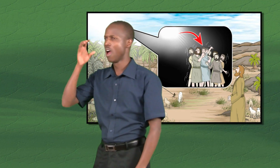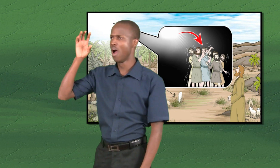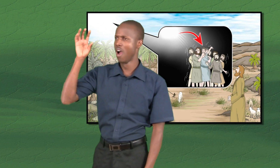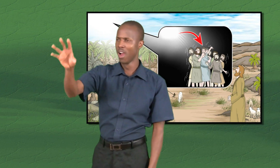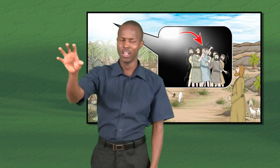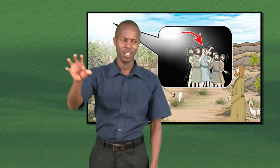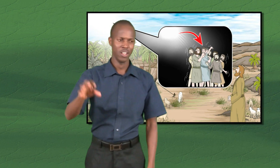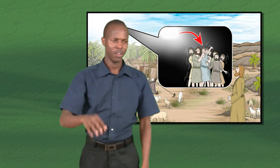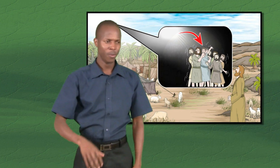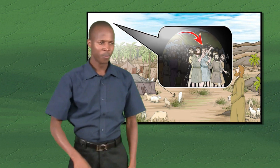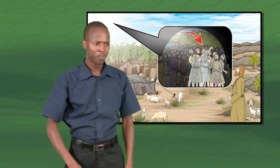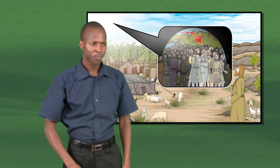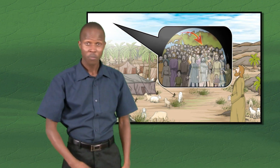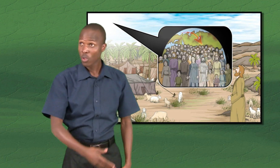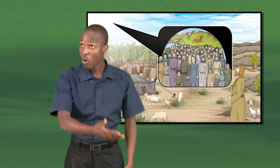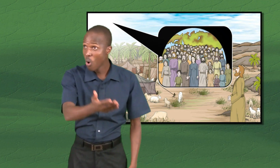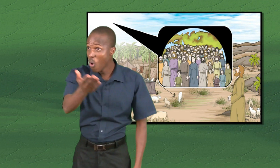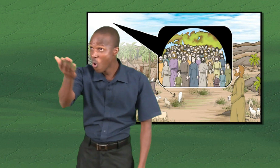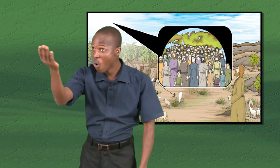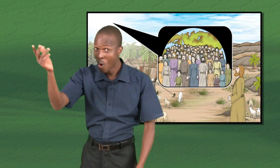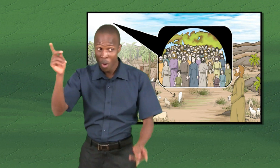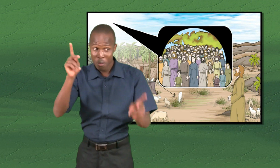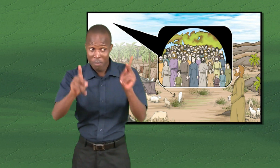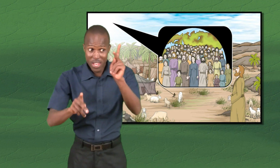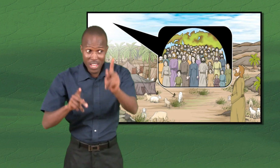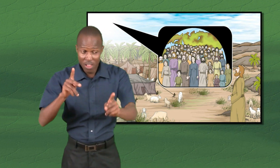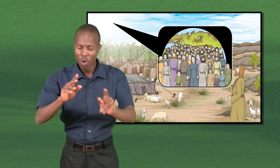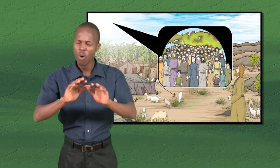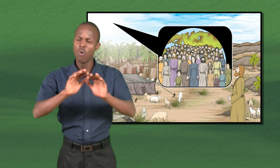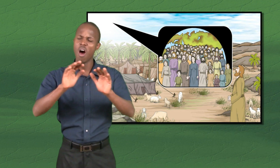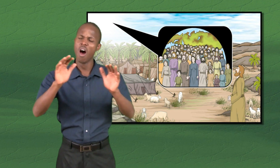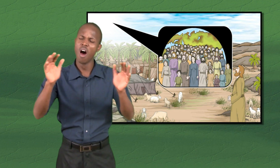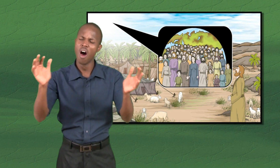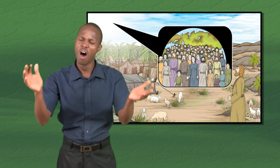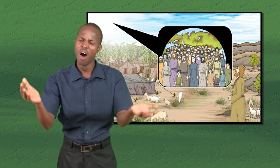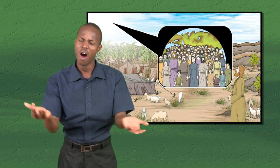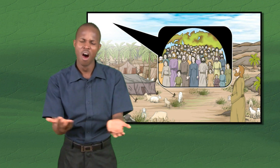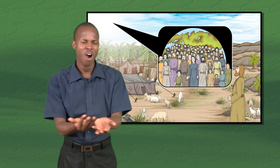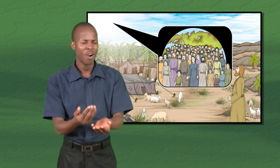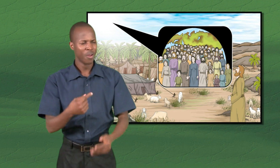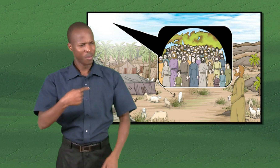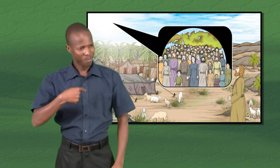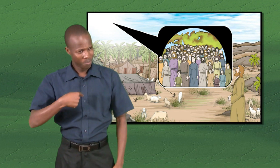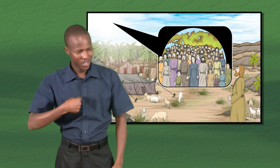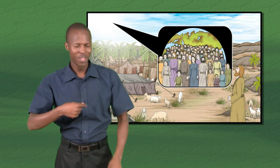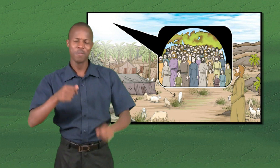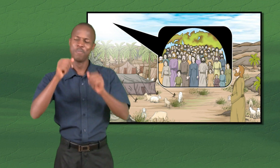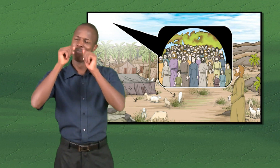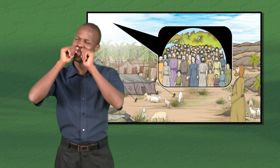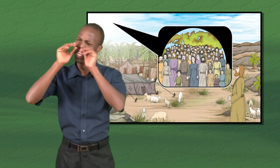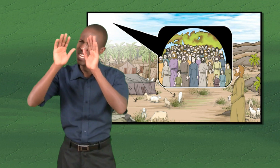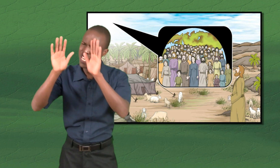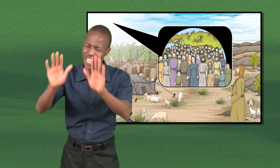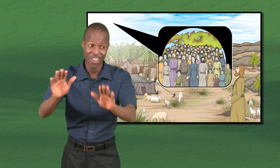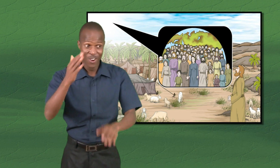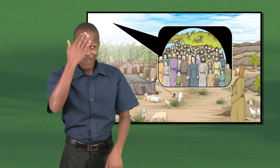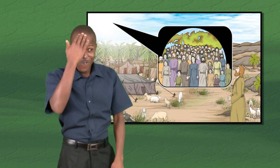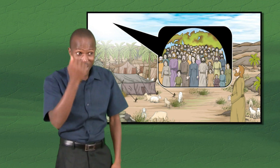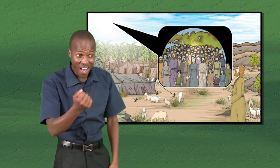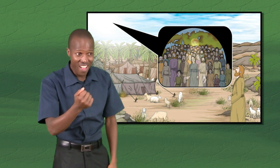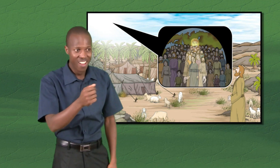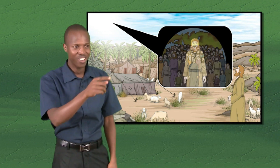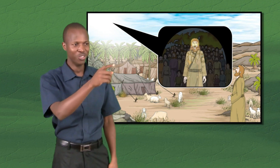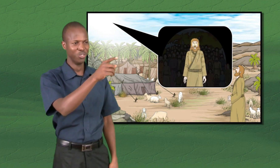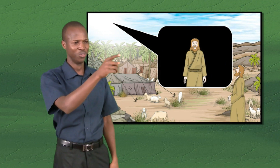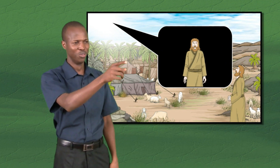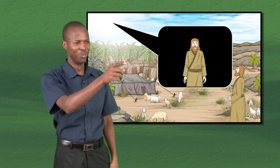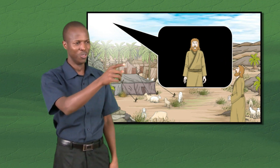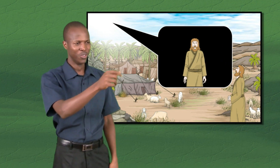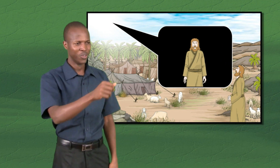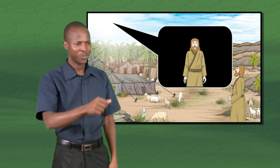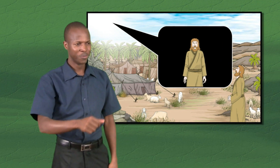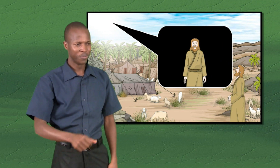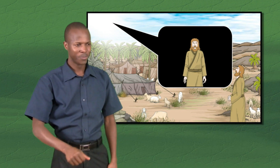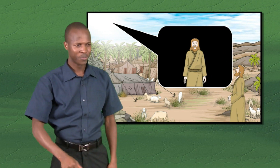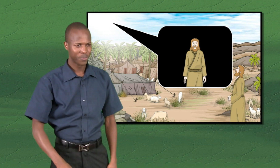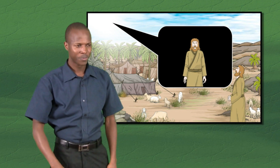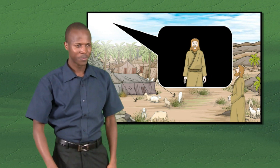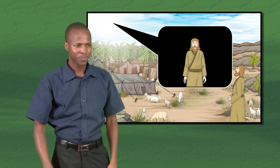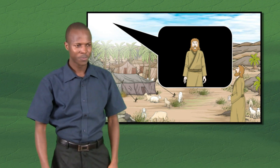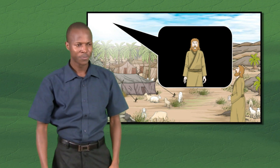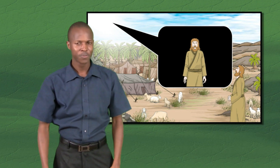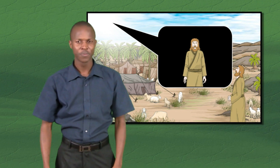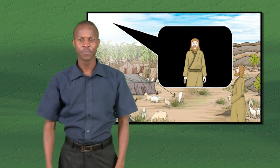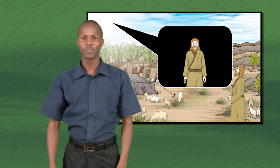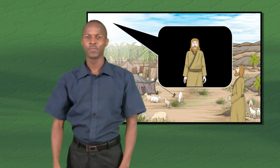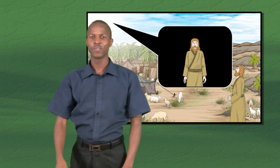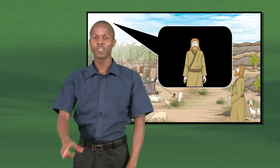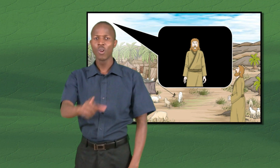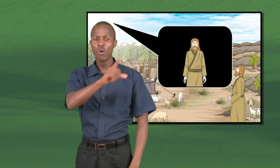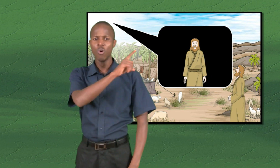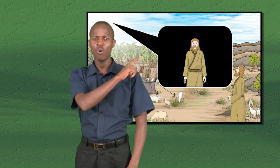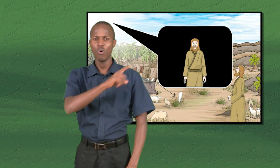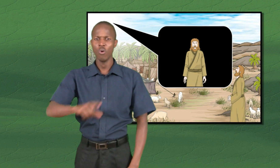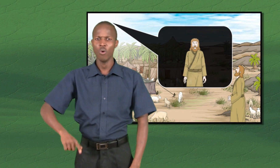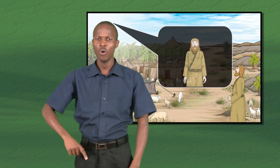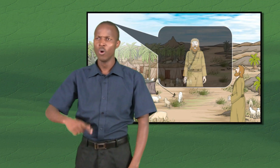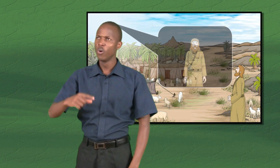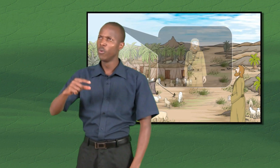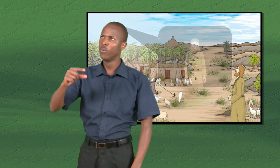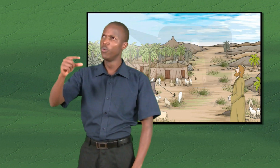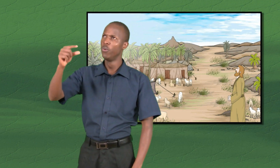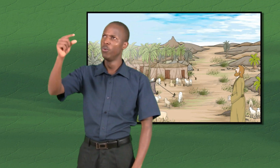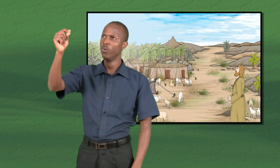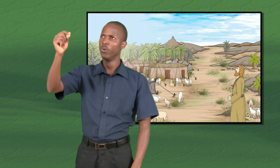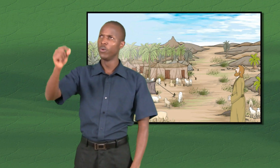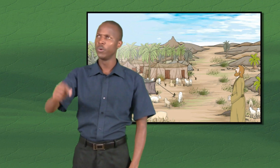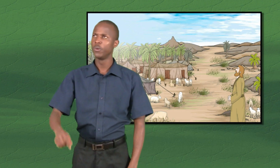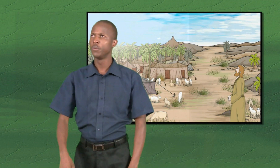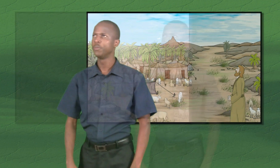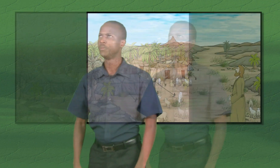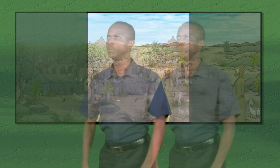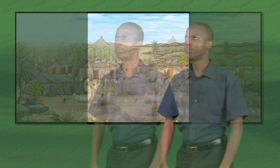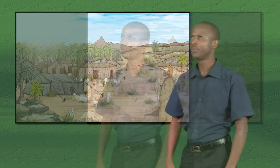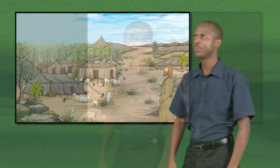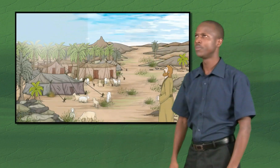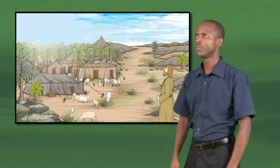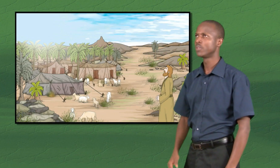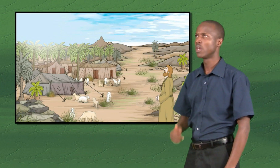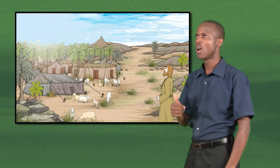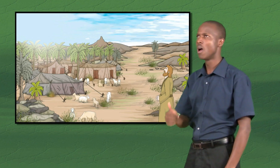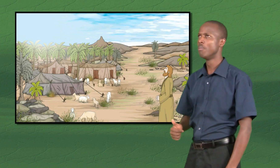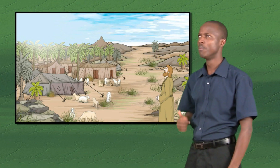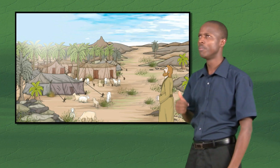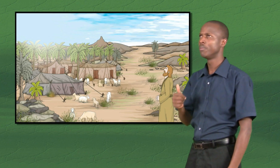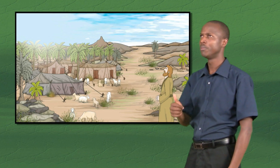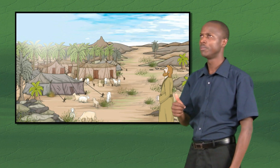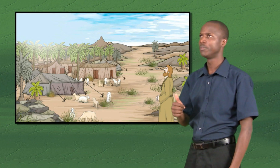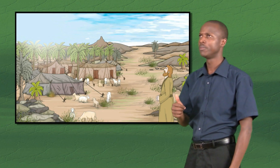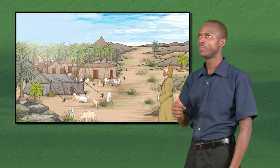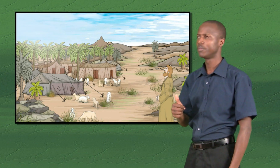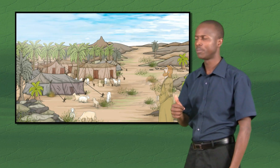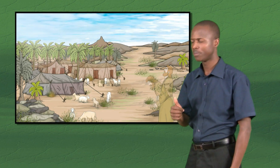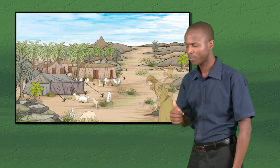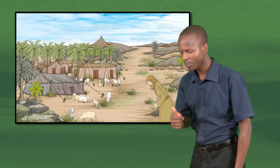and all the families of the earth will be blessed through you.”